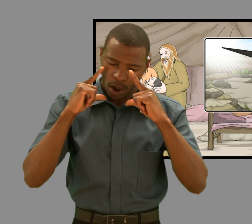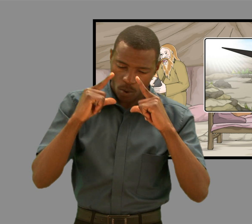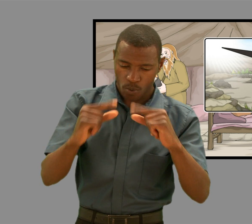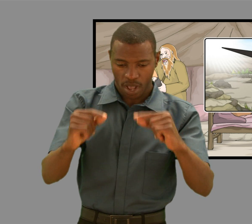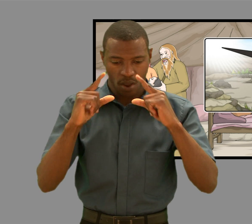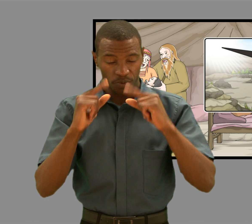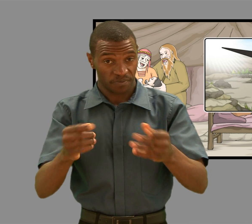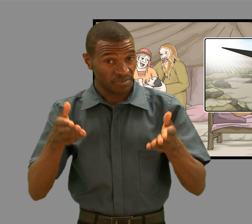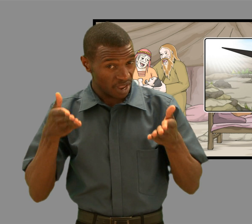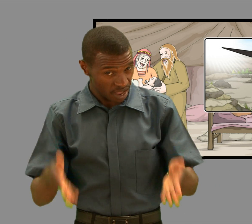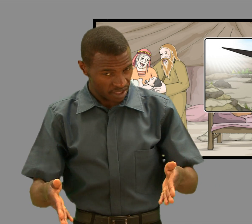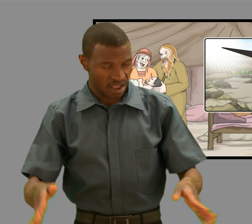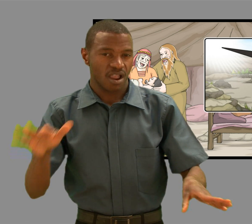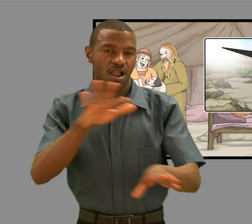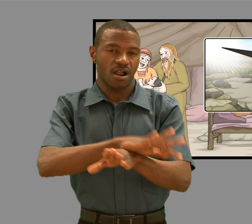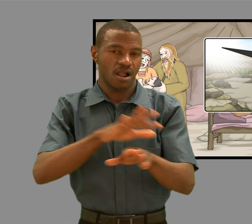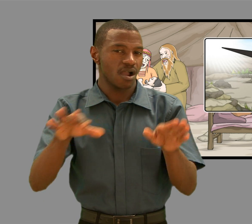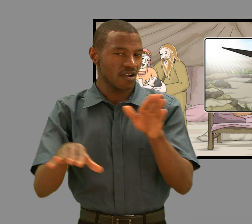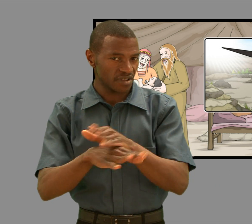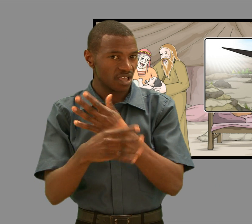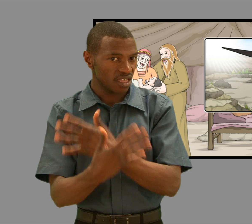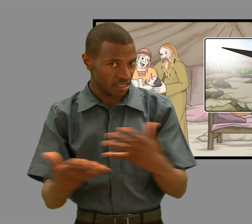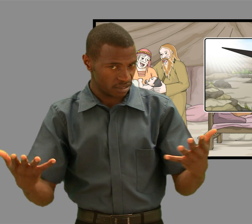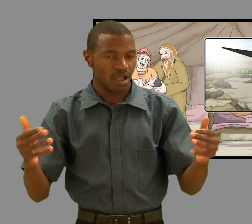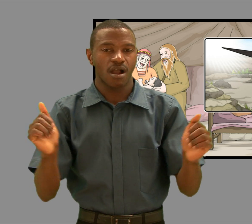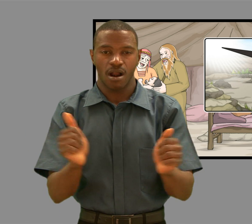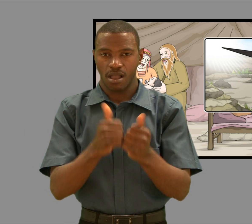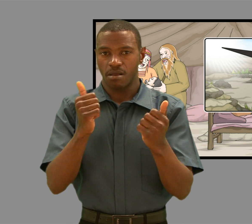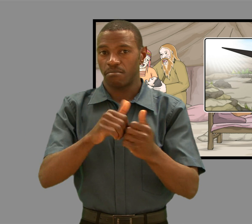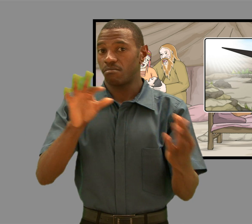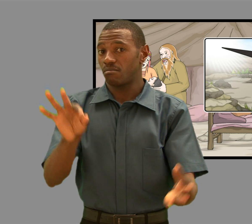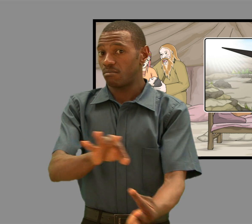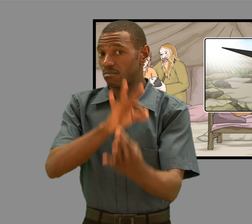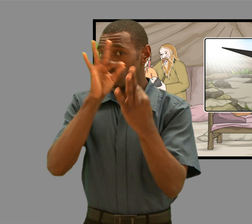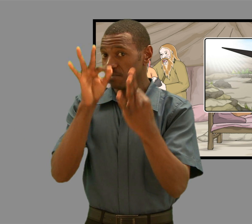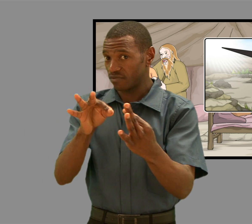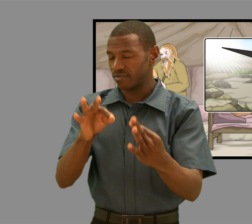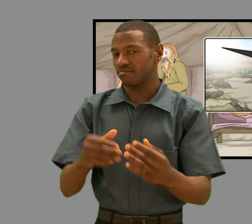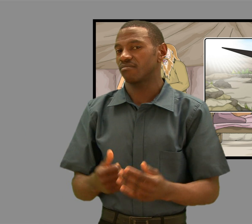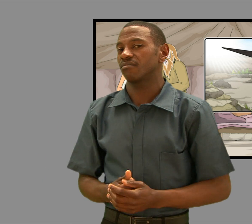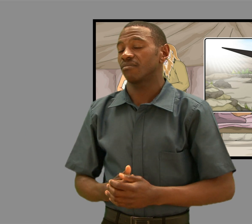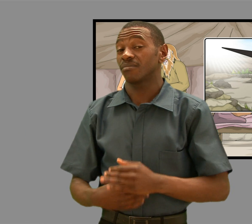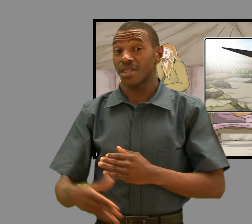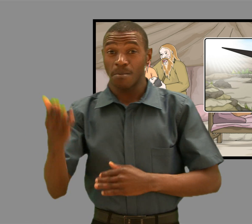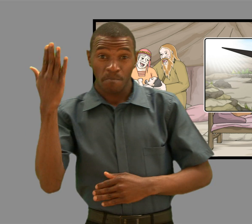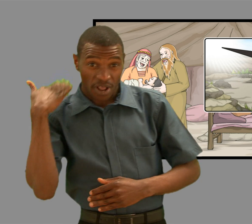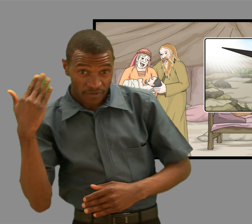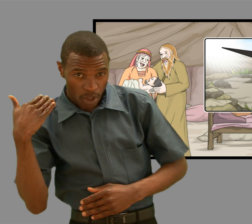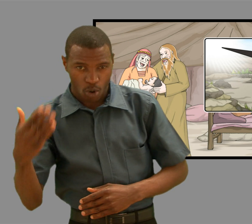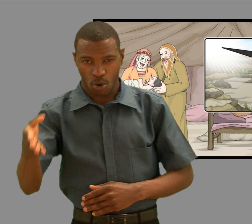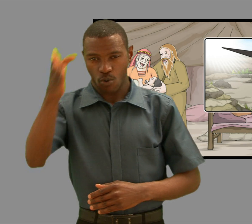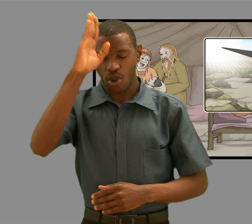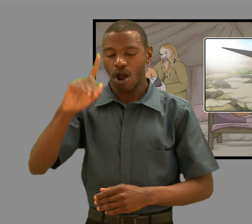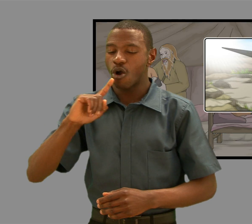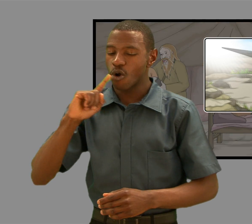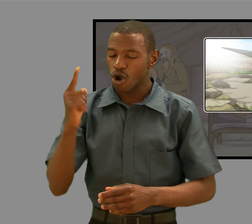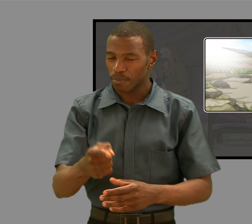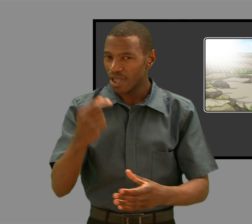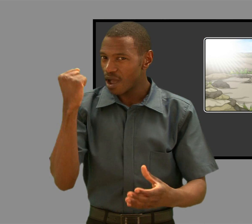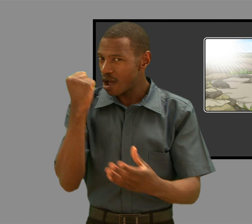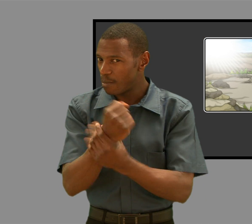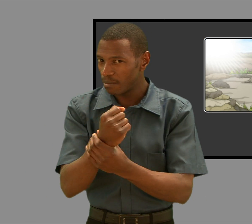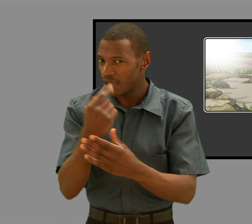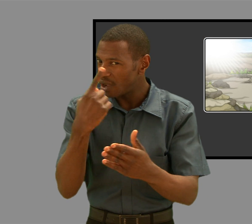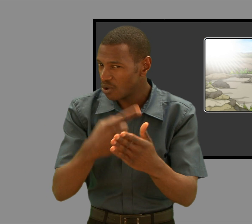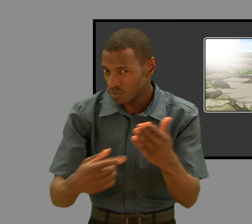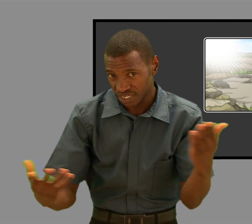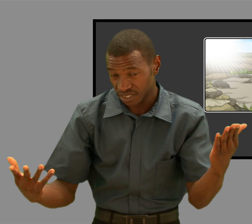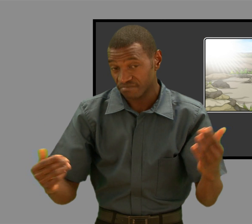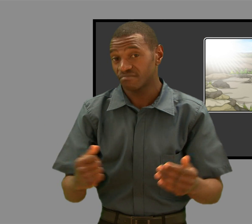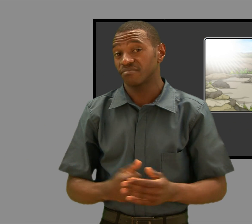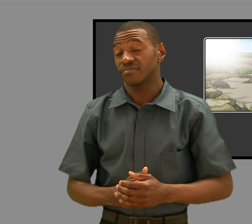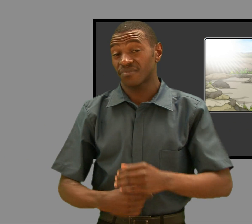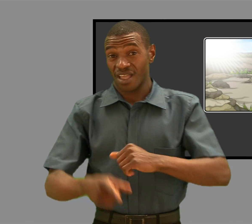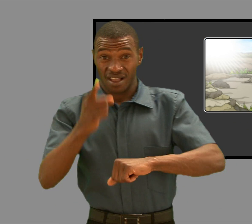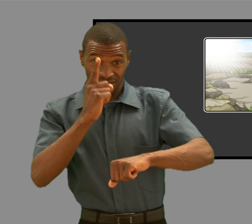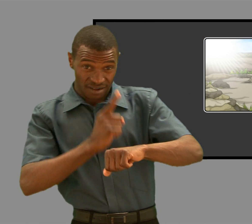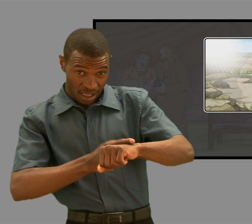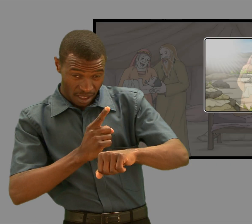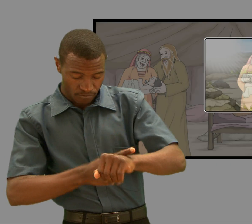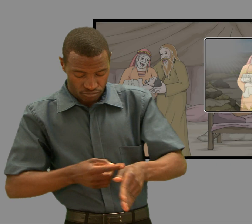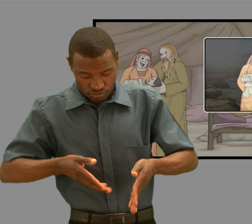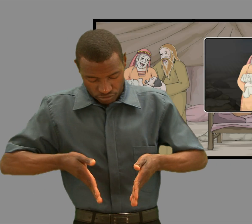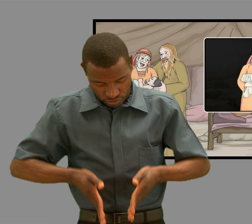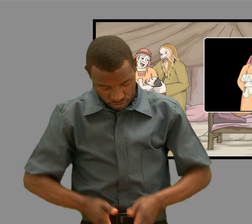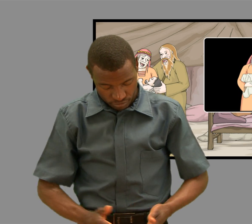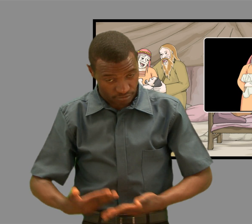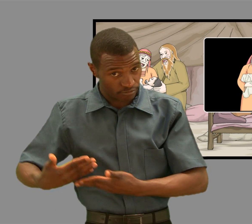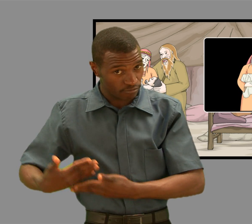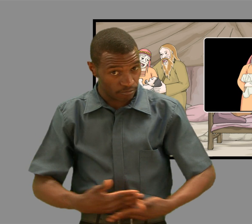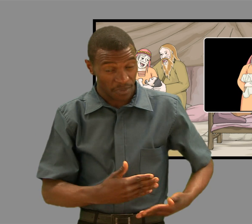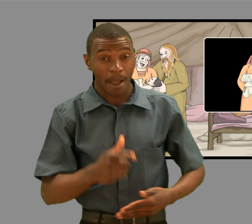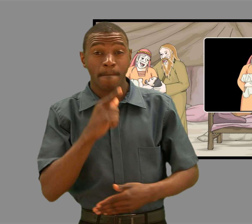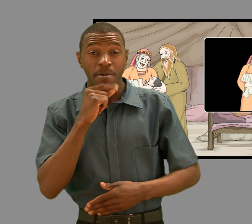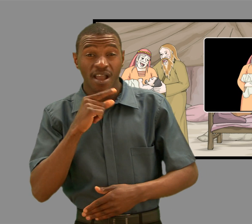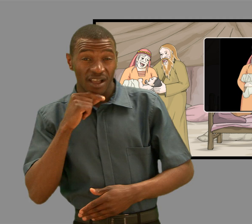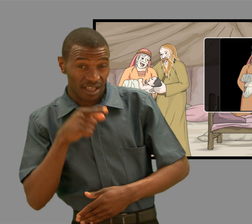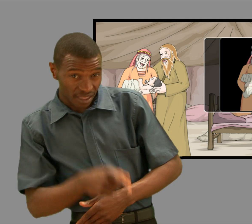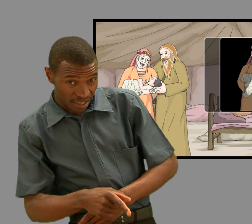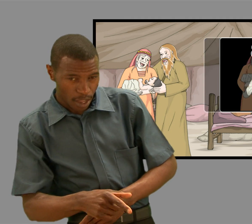And Abraham gave the name Isaac to the son Sarah bore to him.